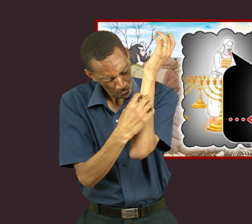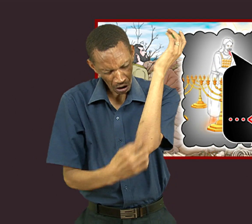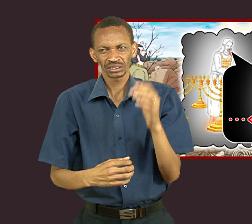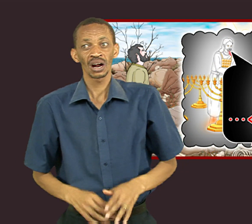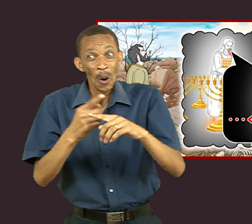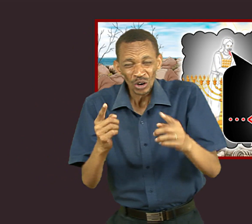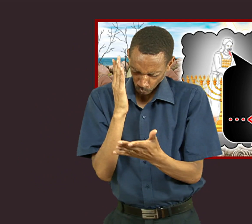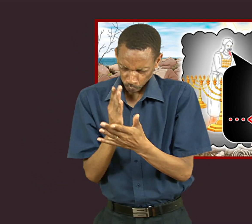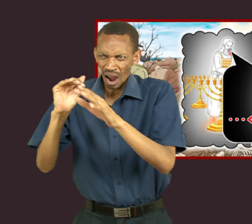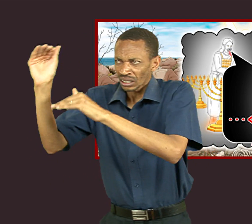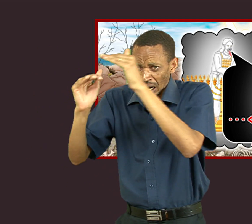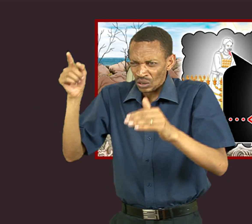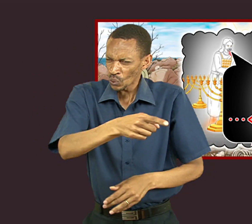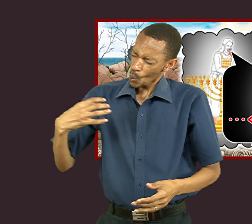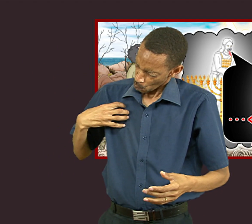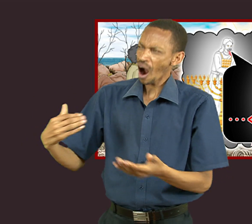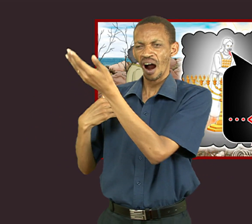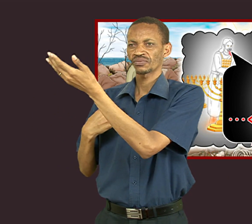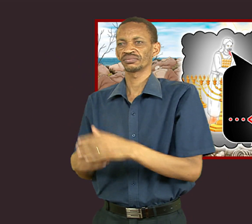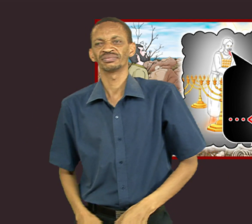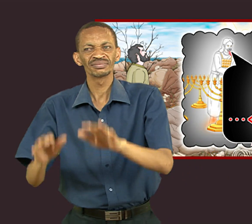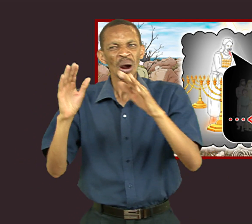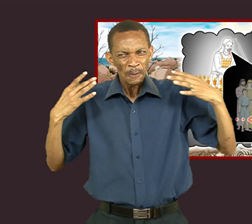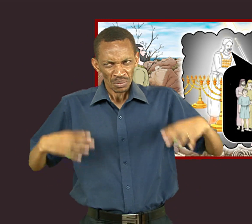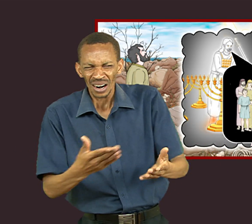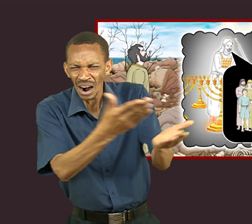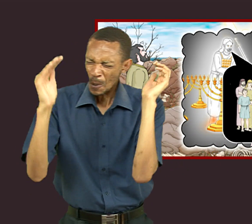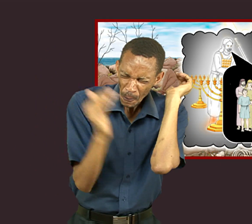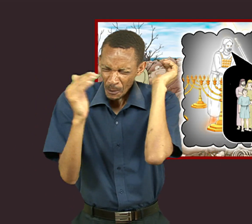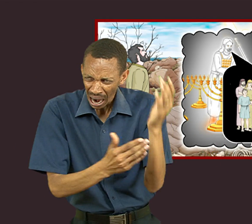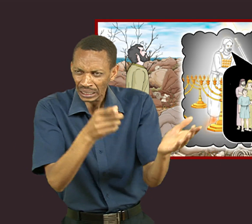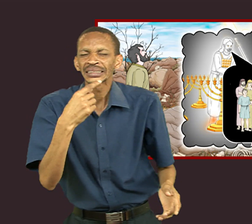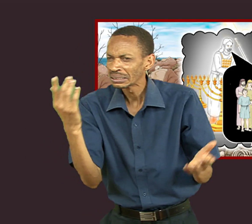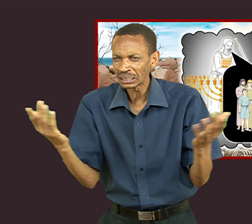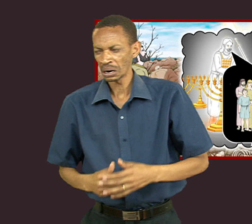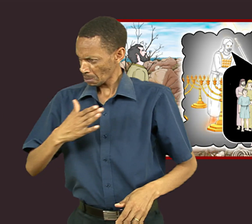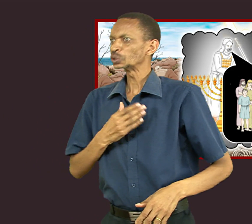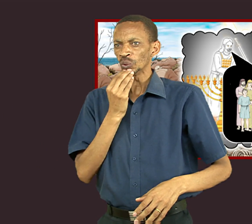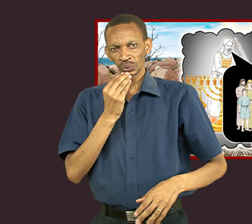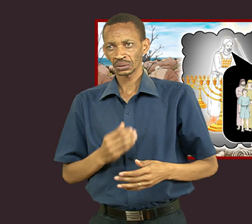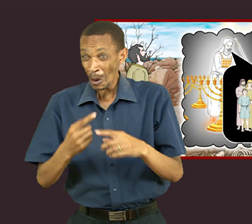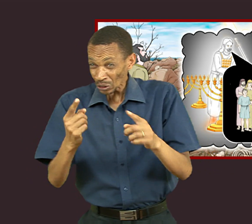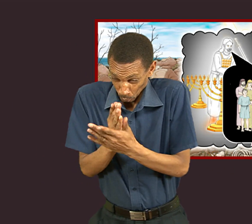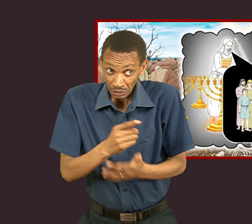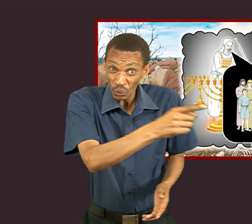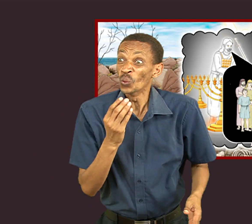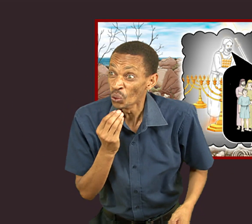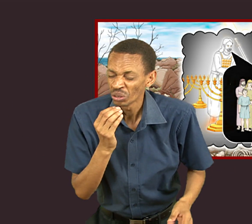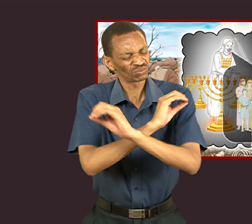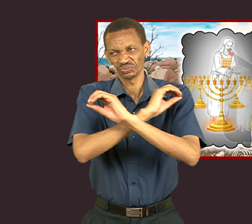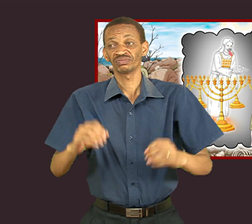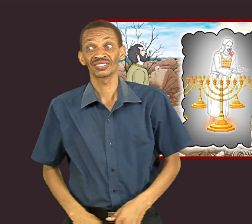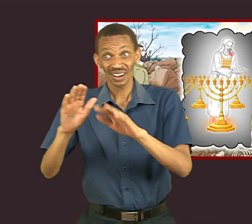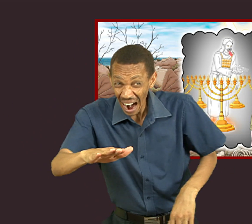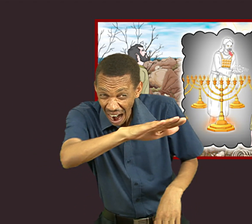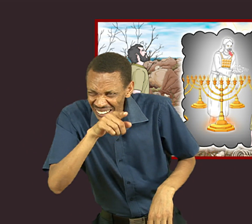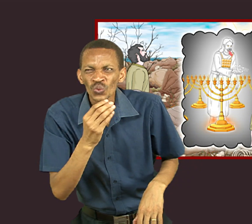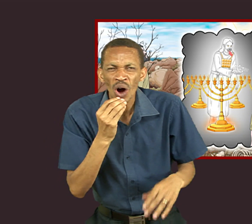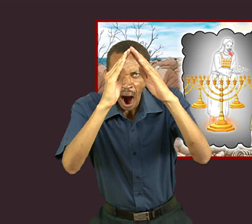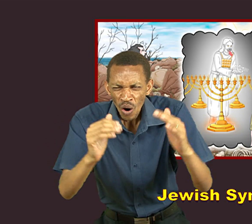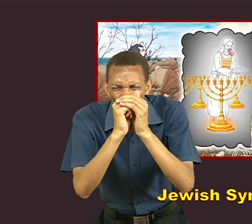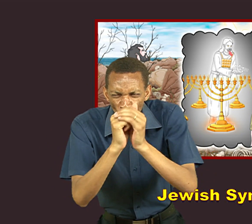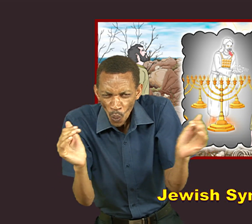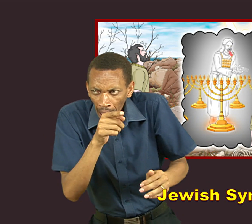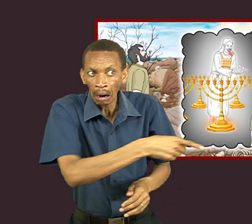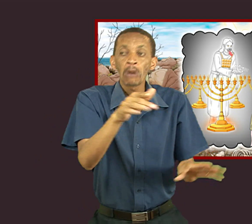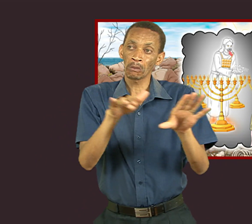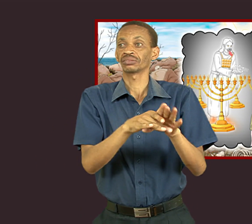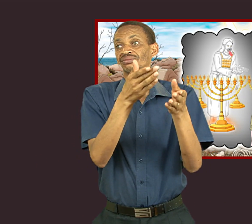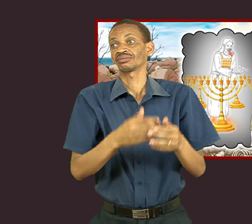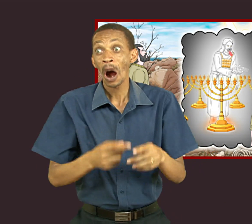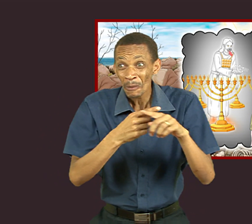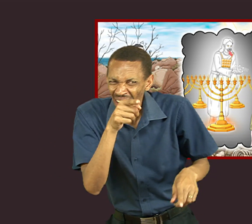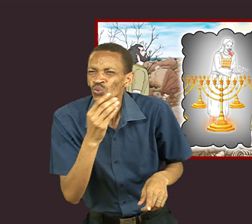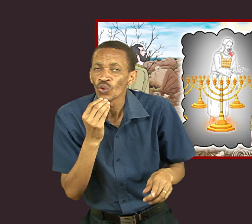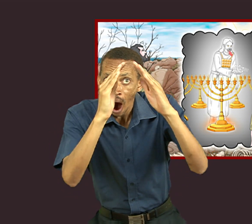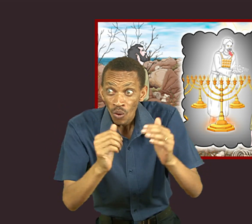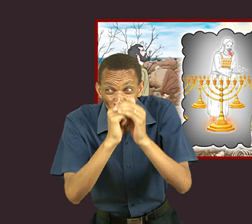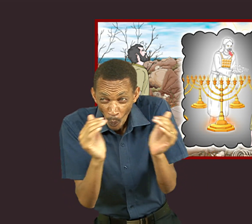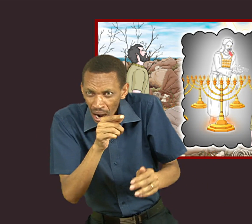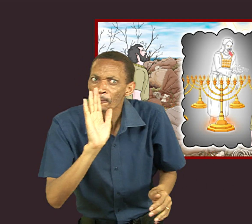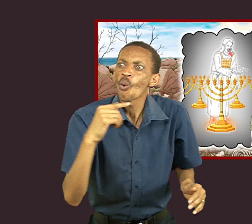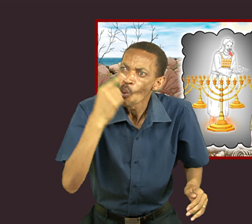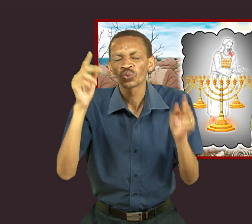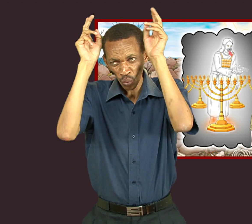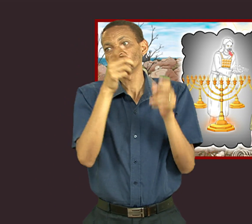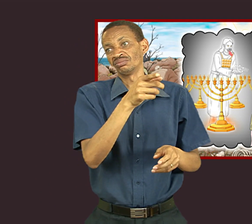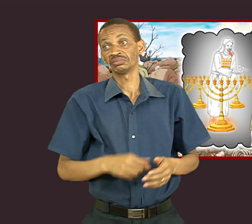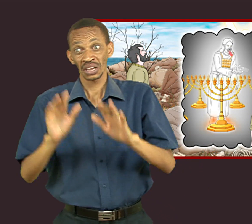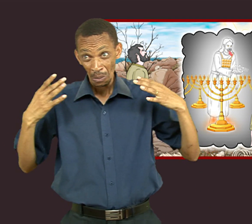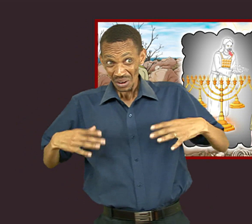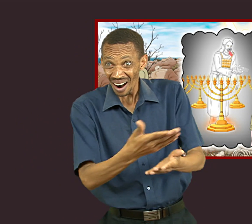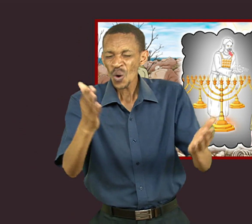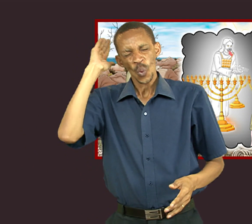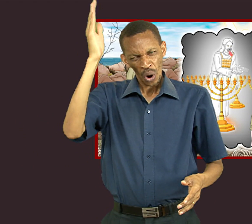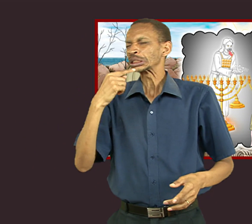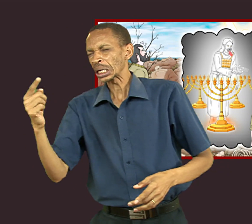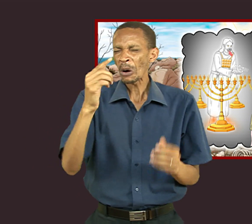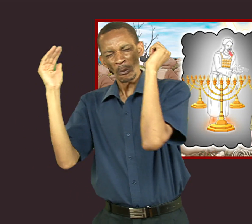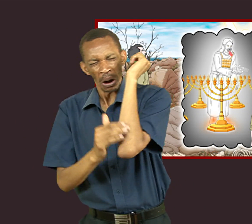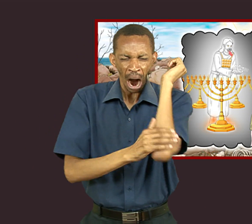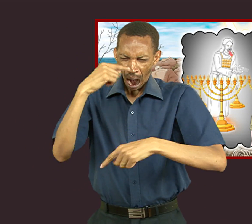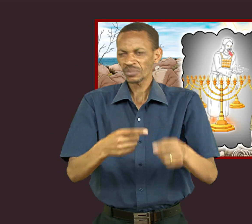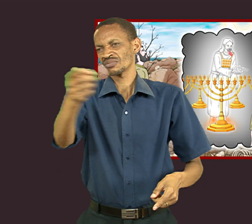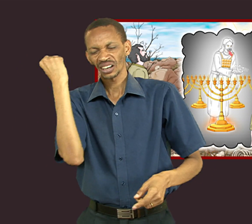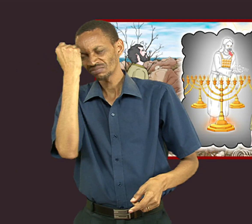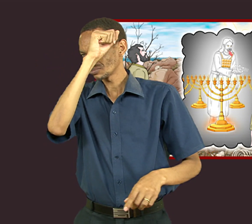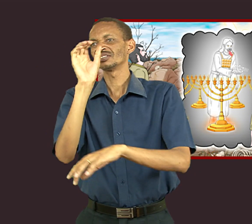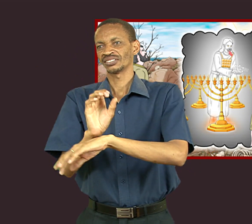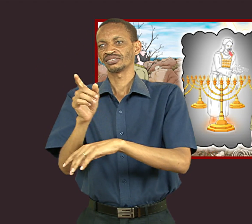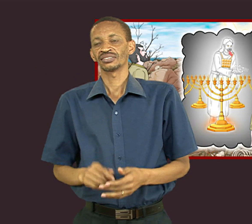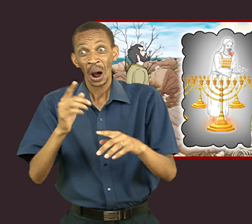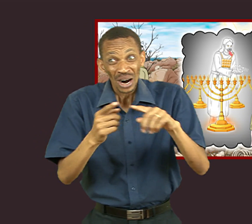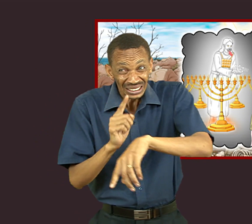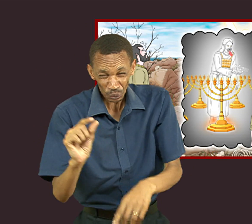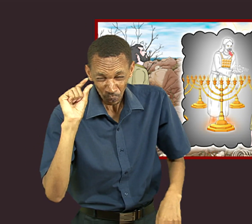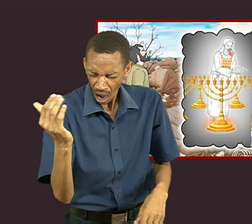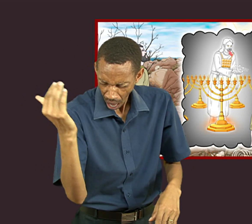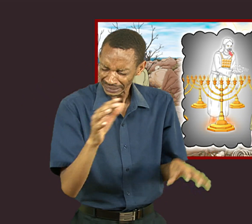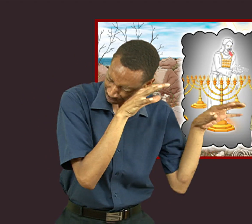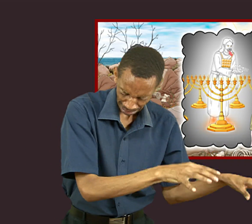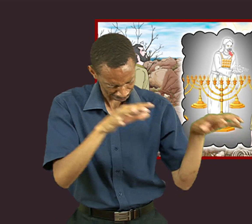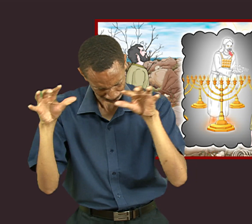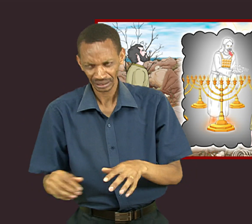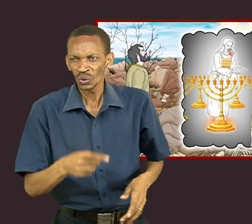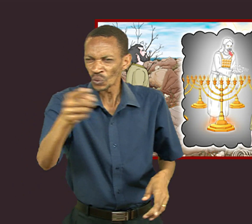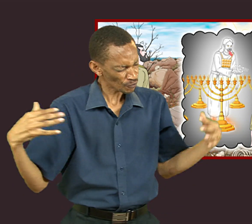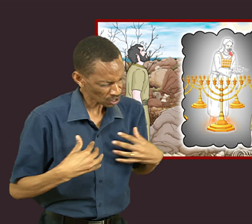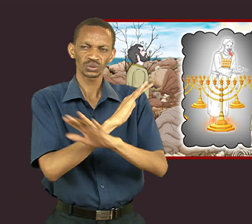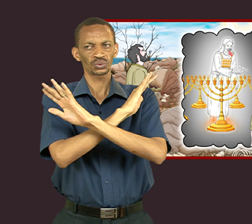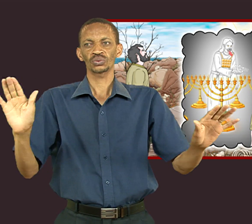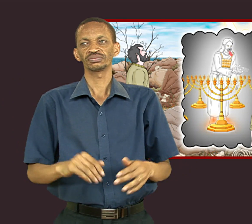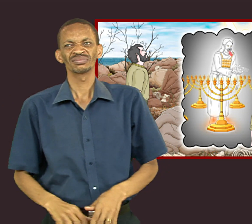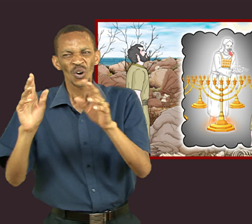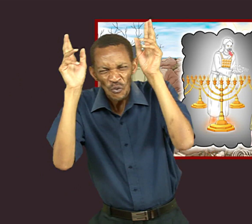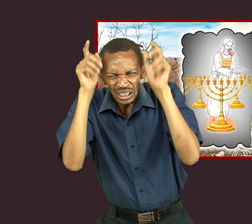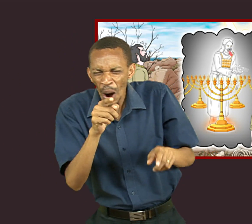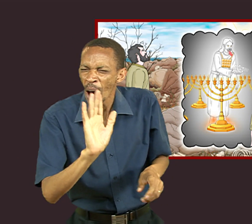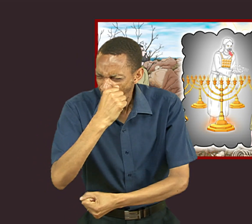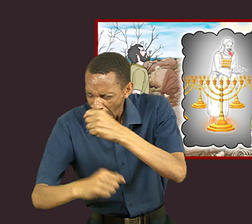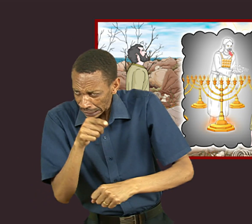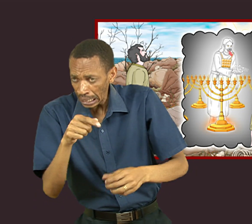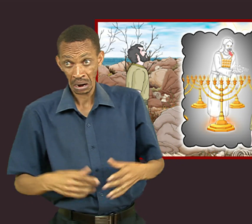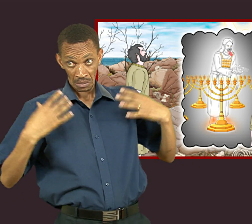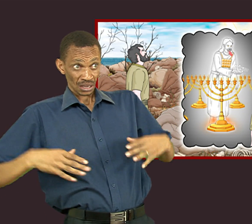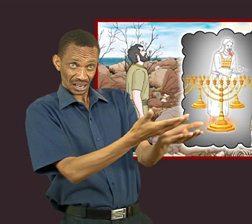And I am aware of the slander of those who falsely claim to be Jews, but are in fact a synagogue of Satan. Do not fear what you are about to suffer.